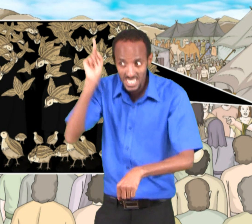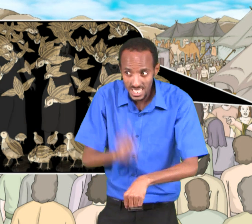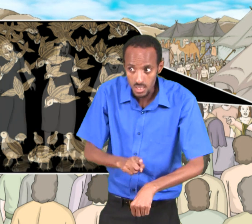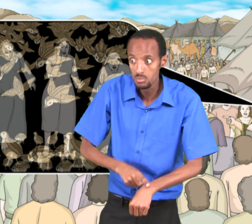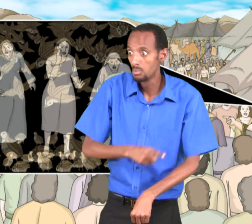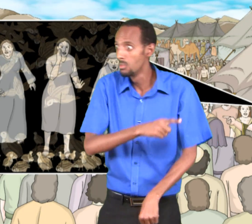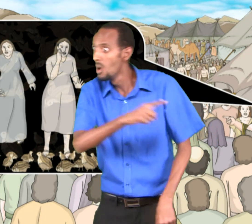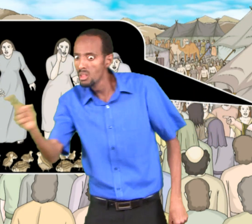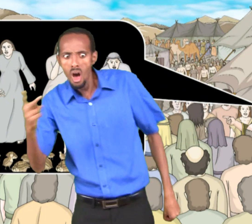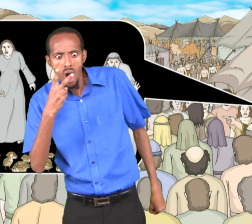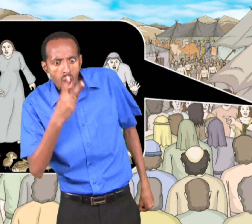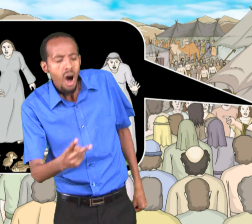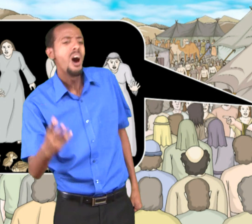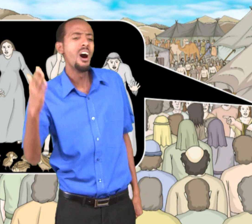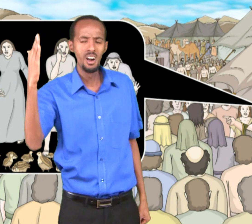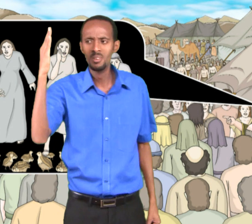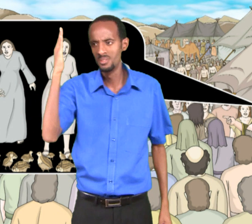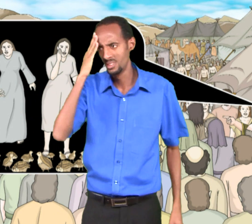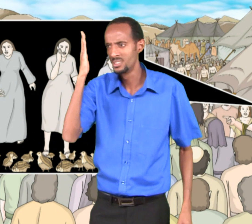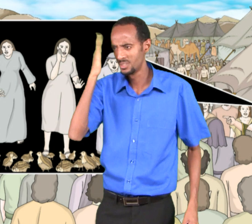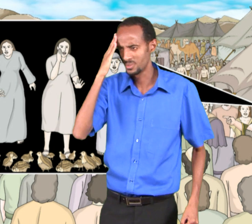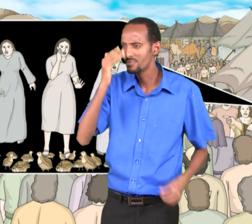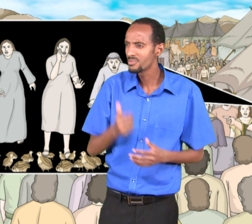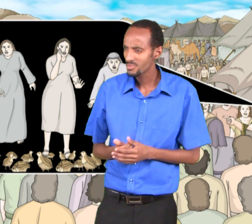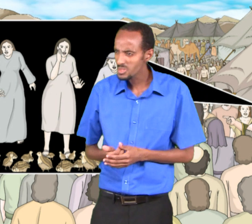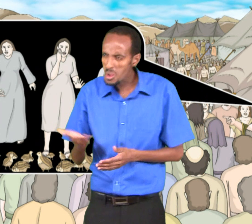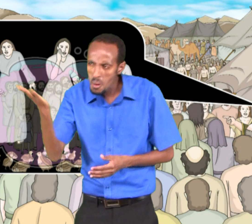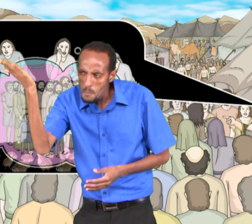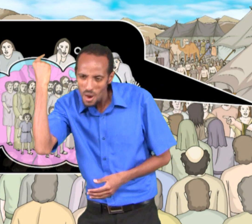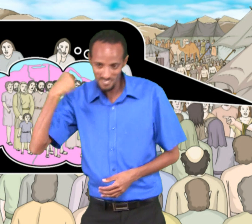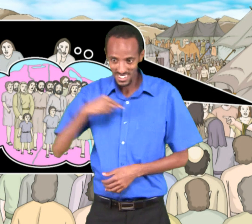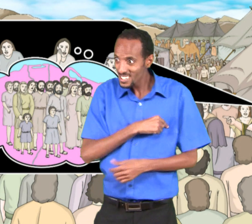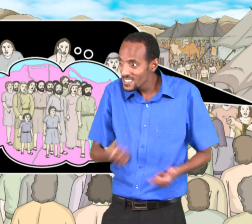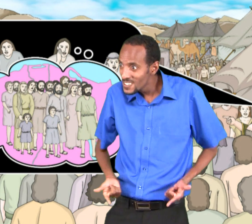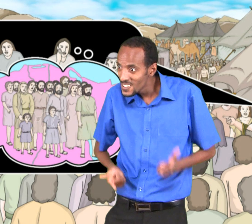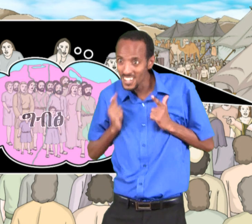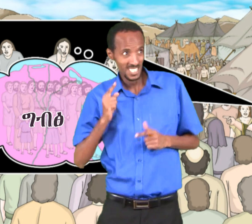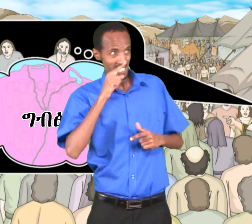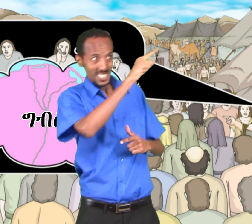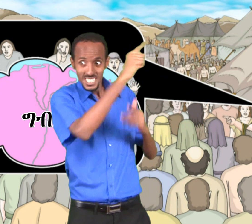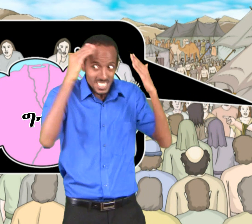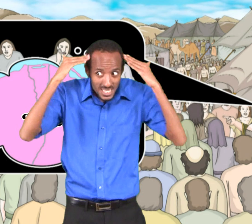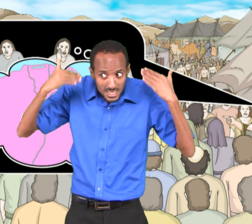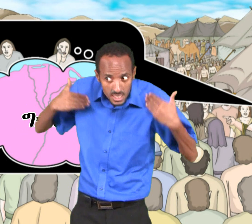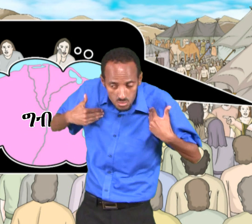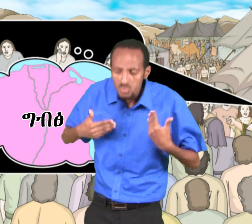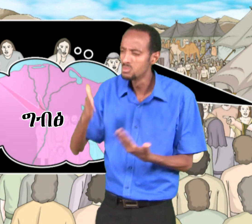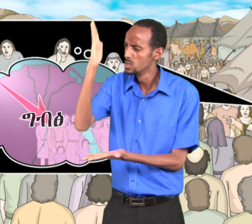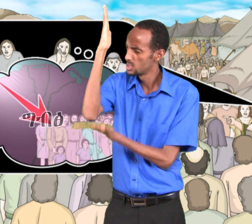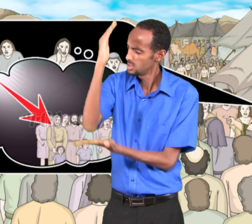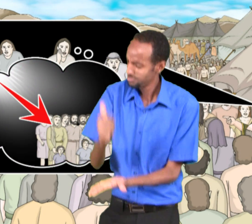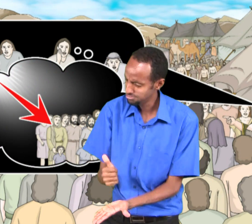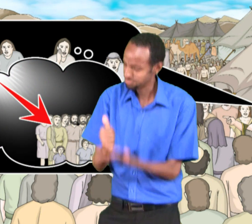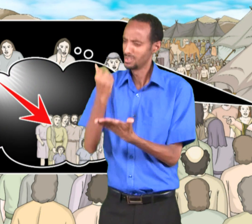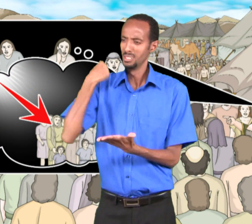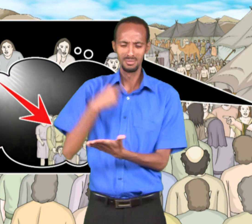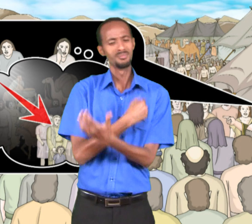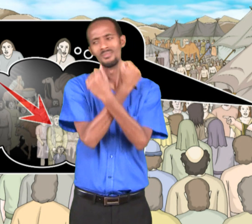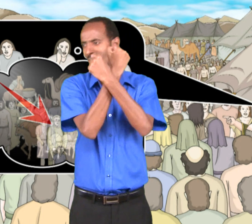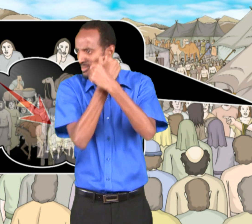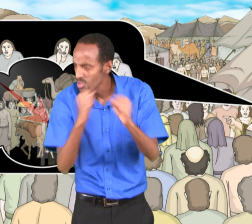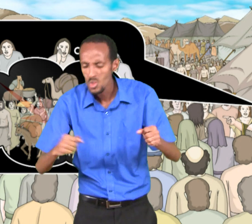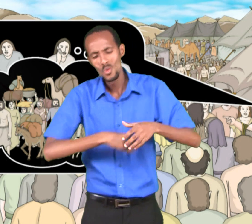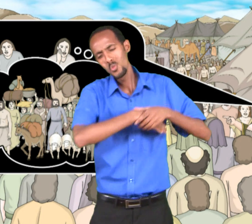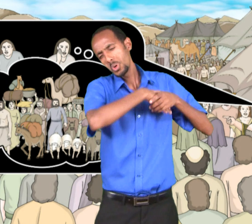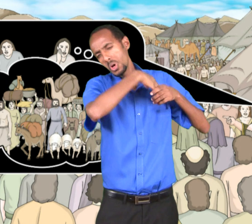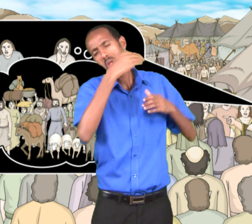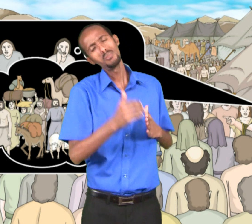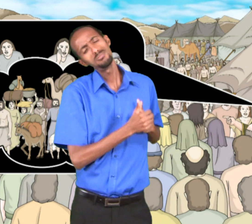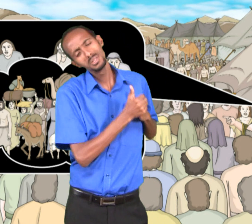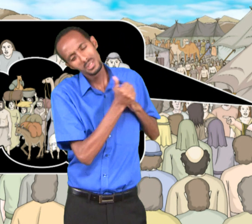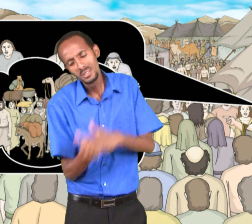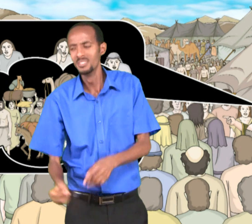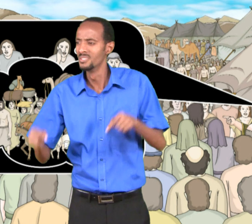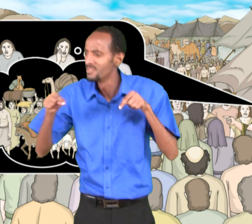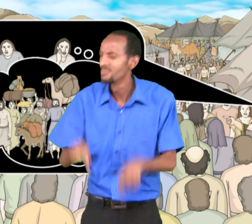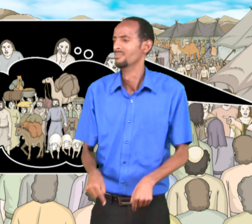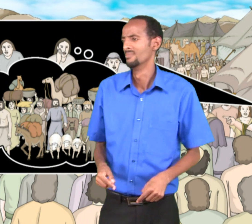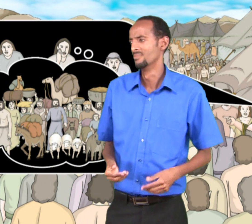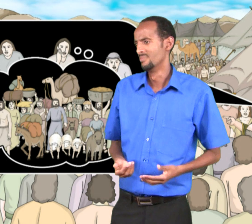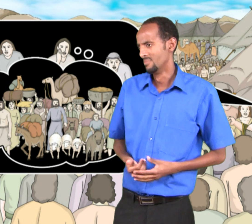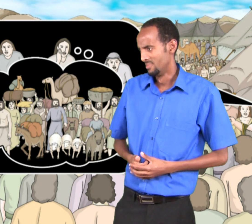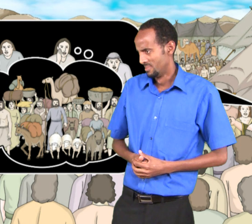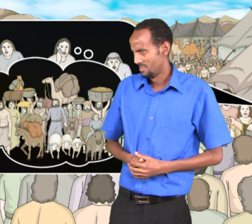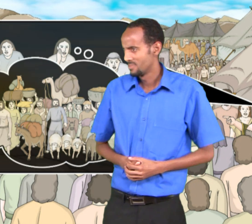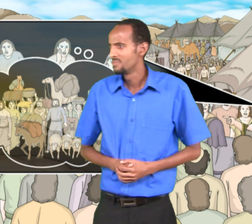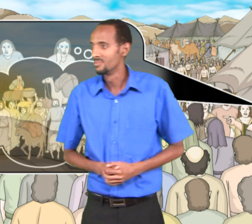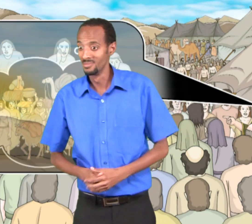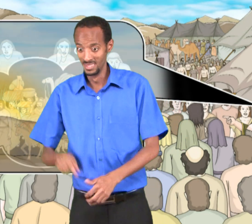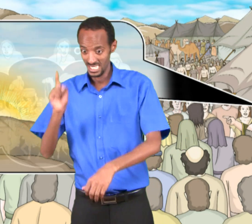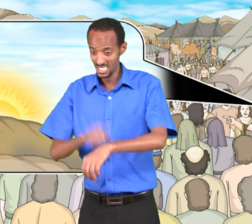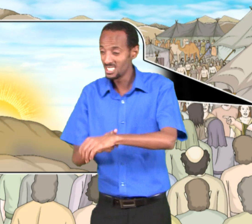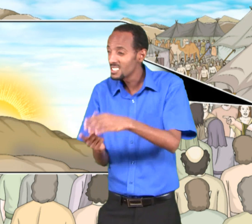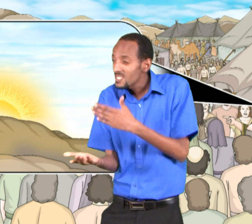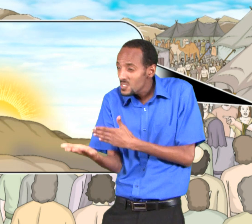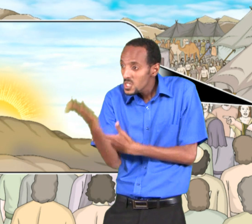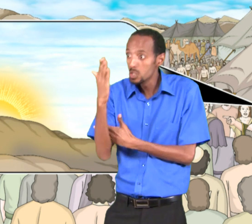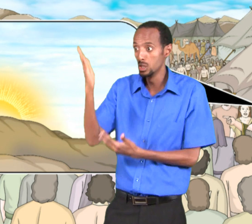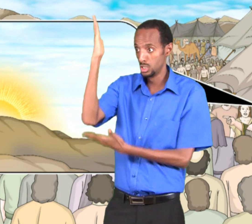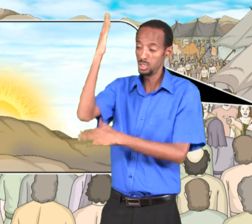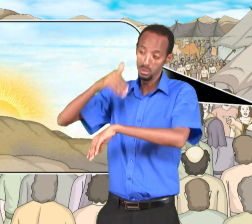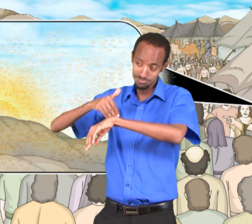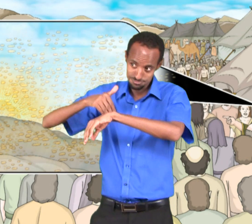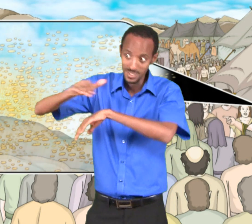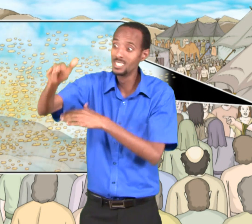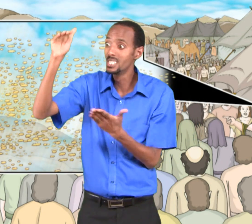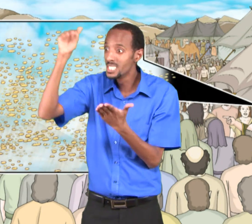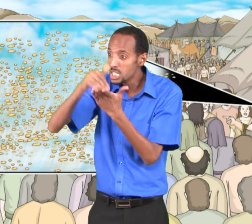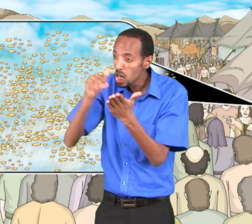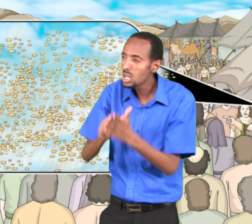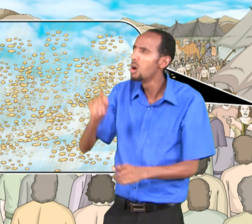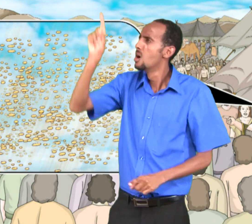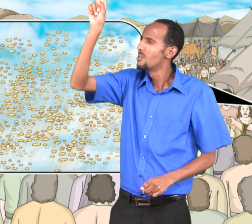For who are we that you should grumble against us?”